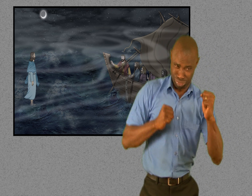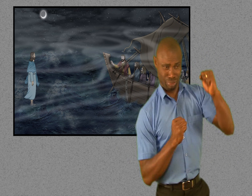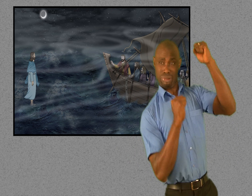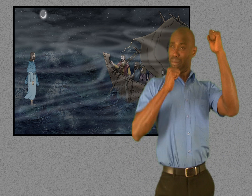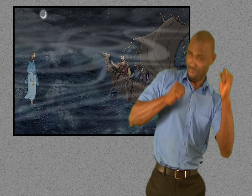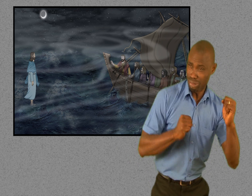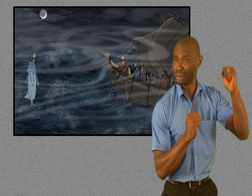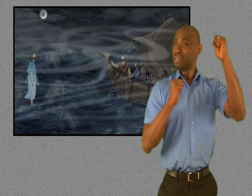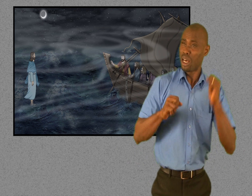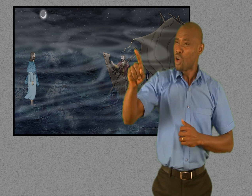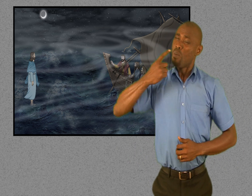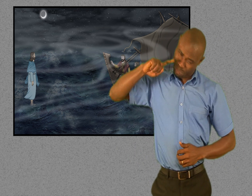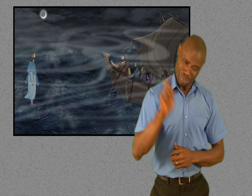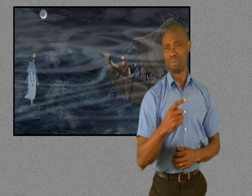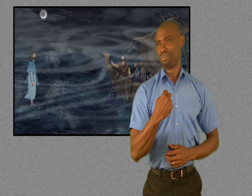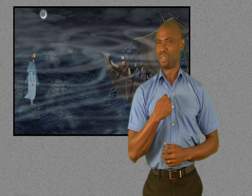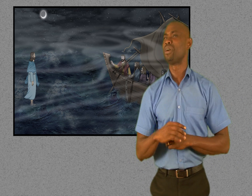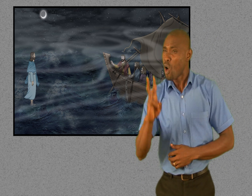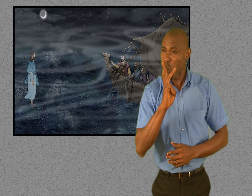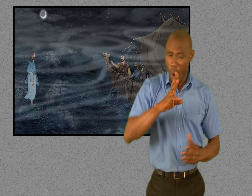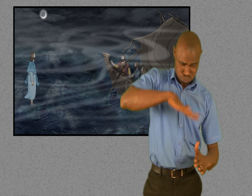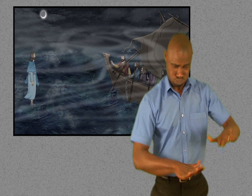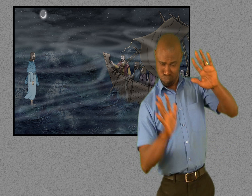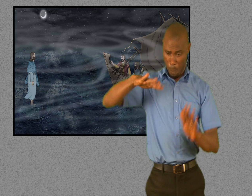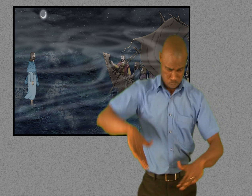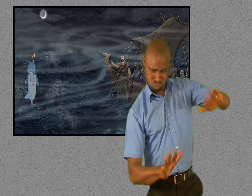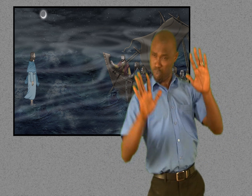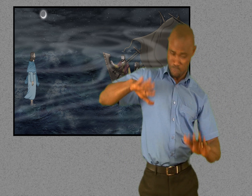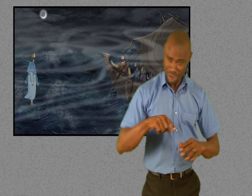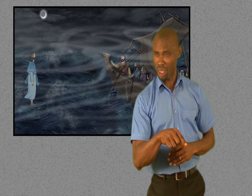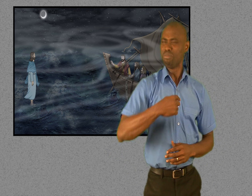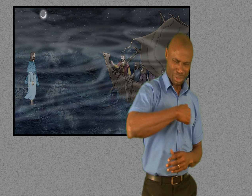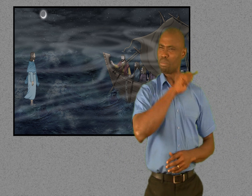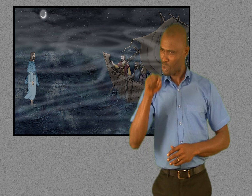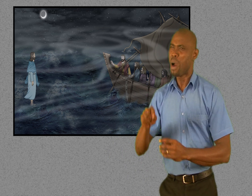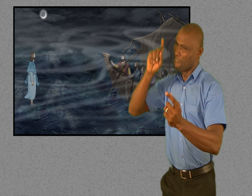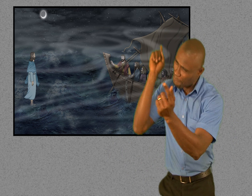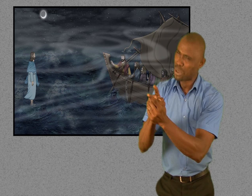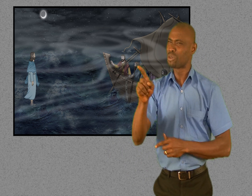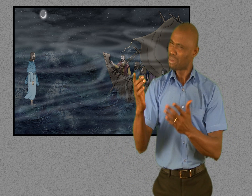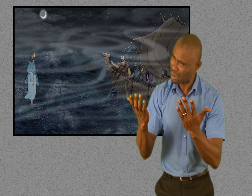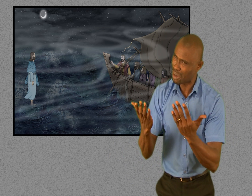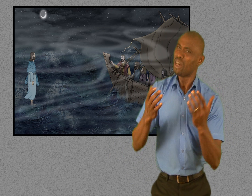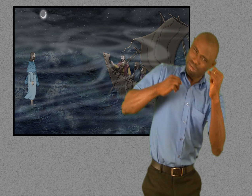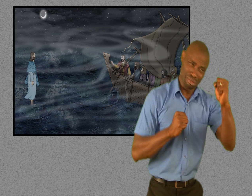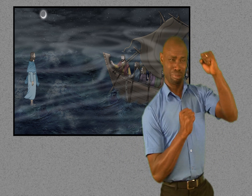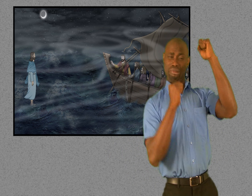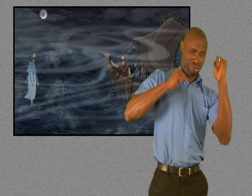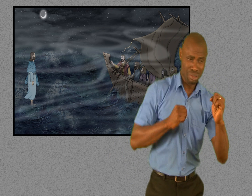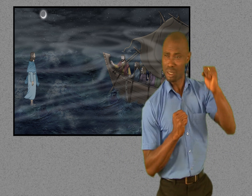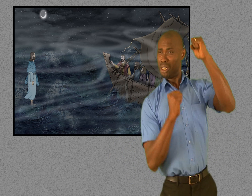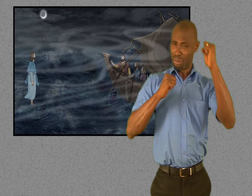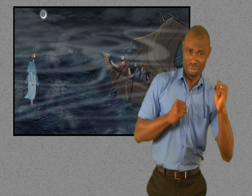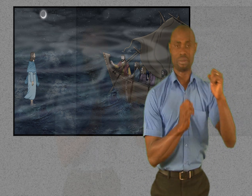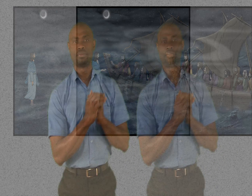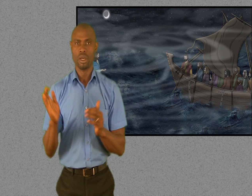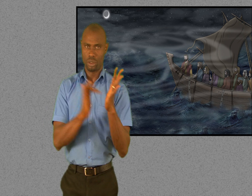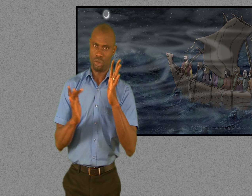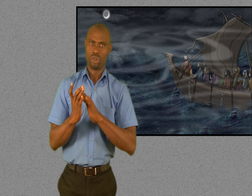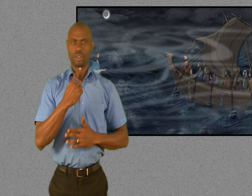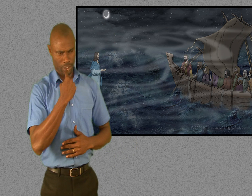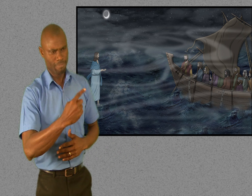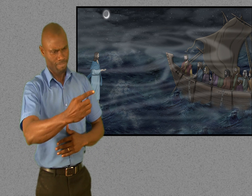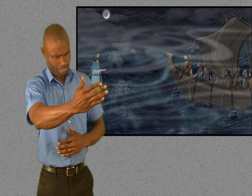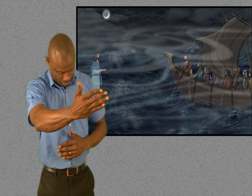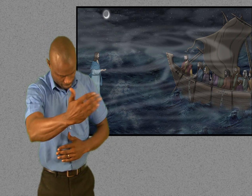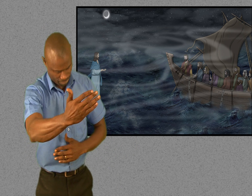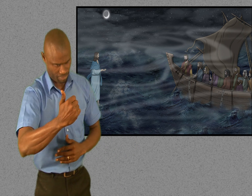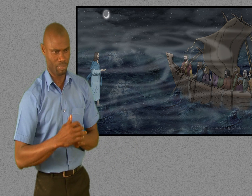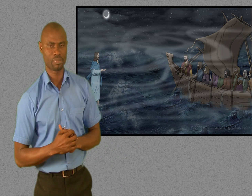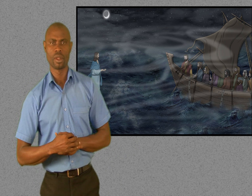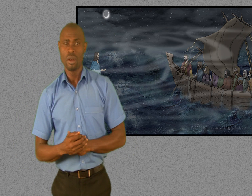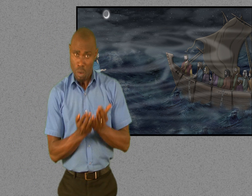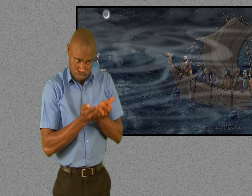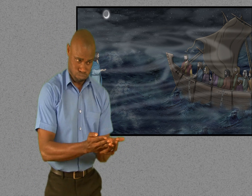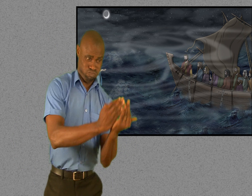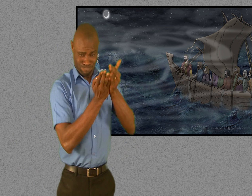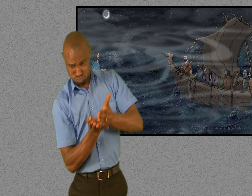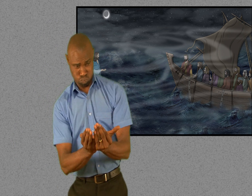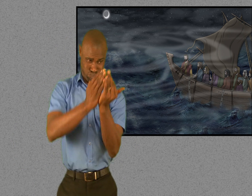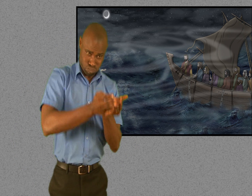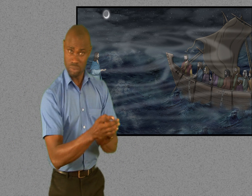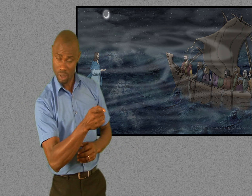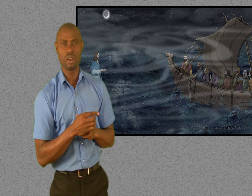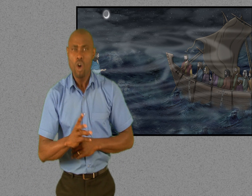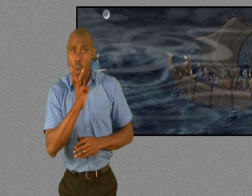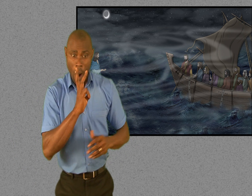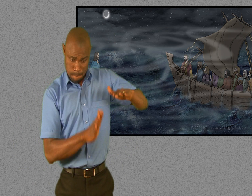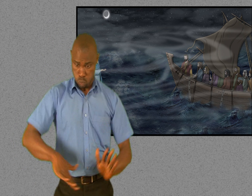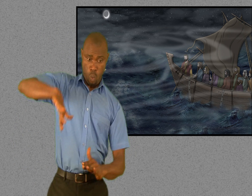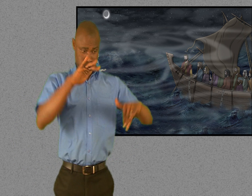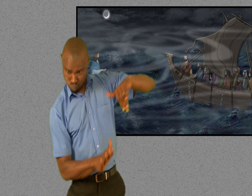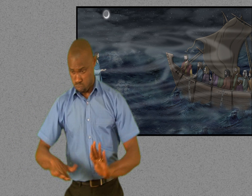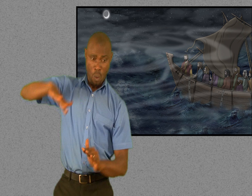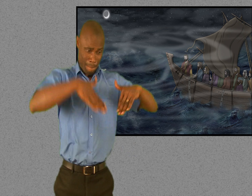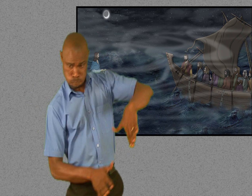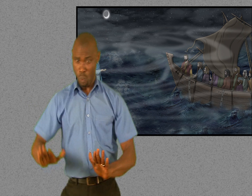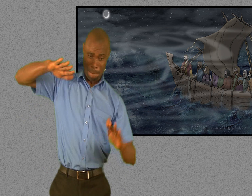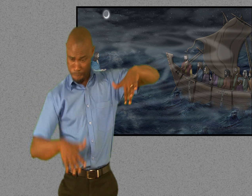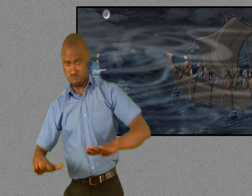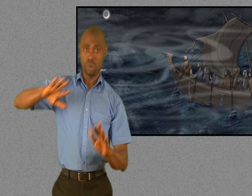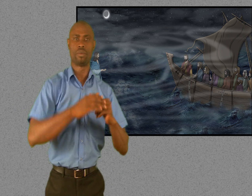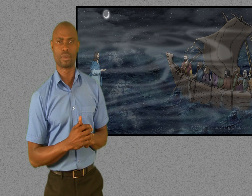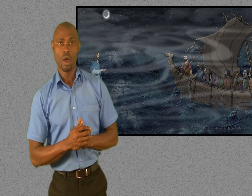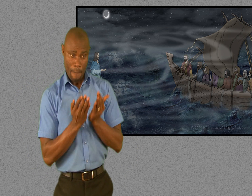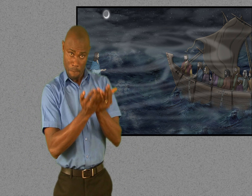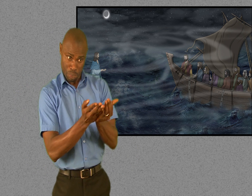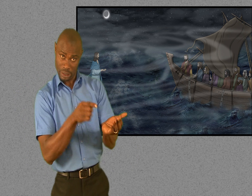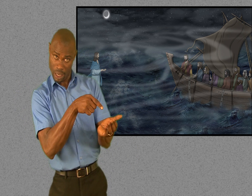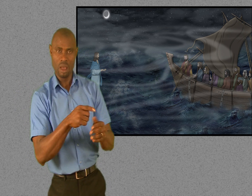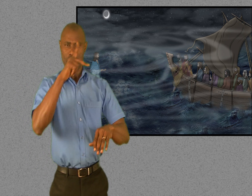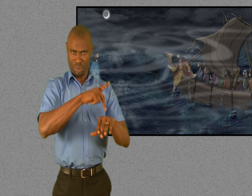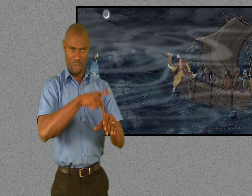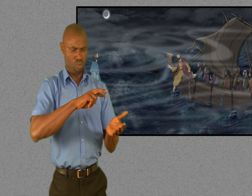“Lord, if it is You,” Peter replied, “command me to come to You on the water.”